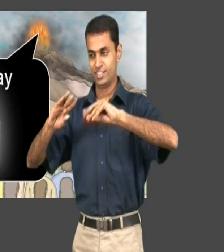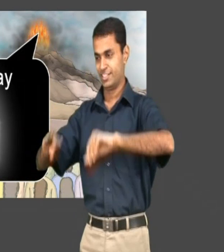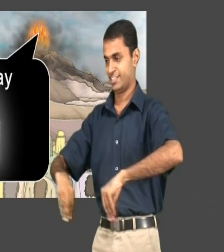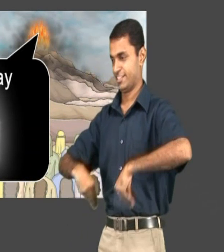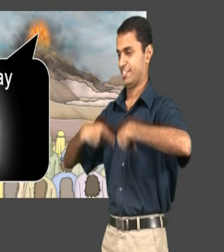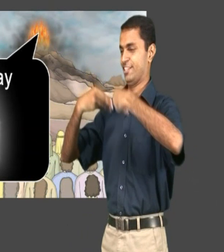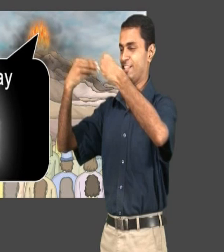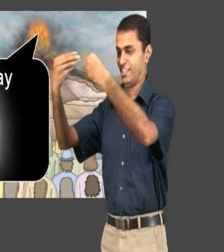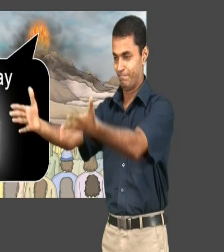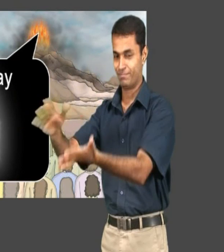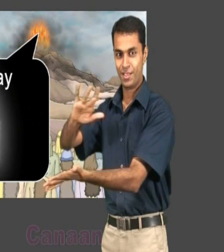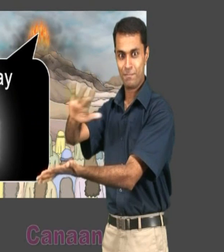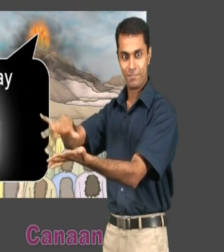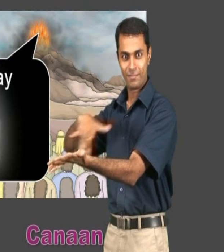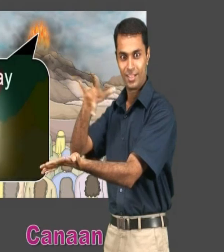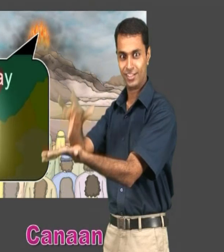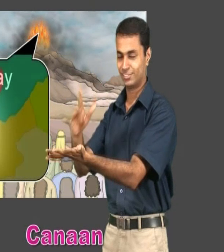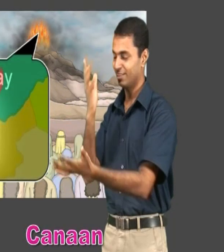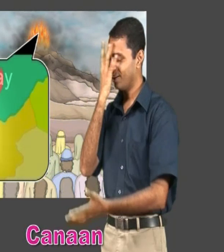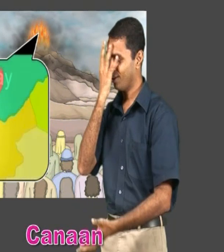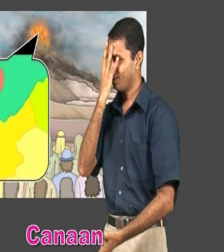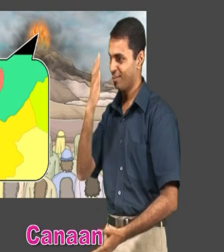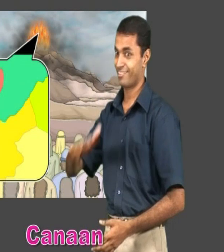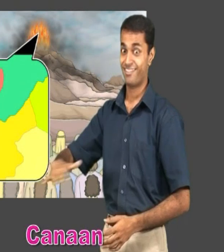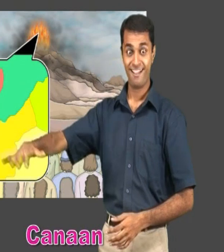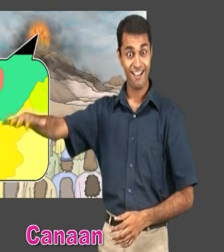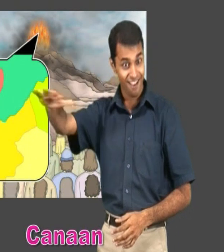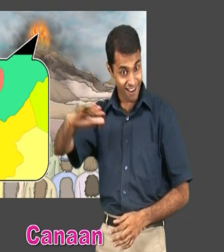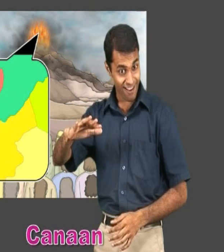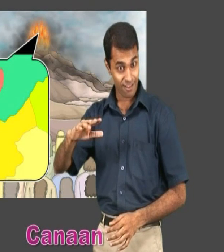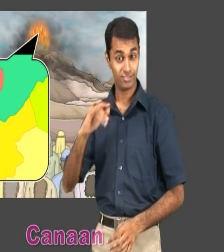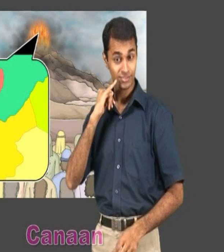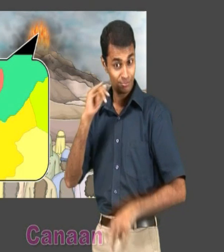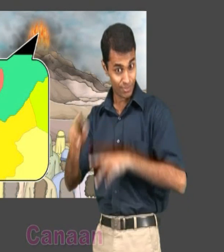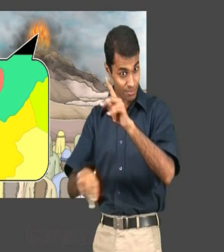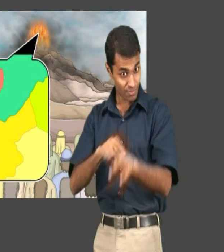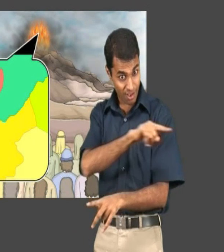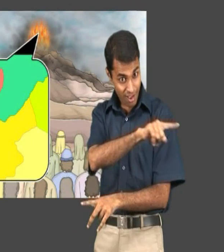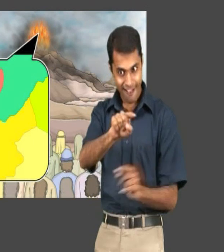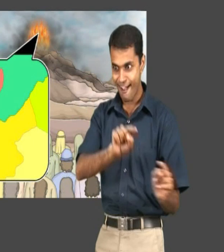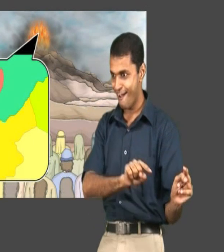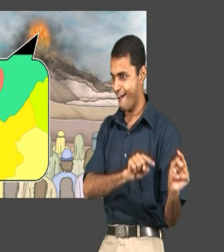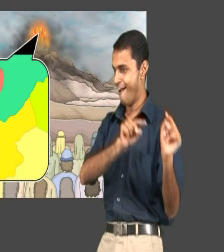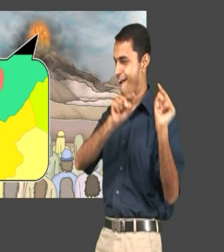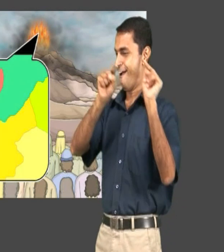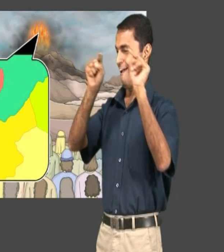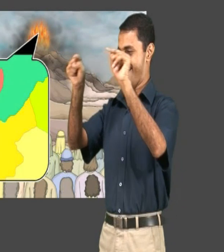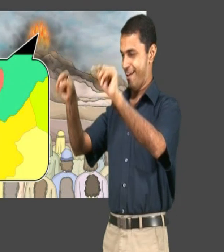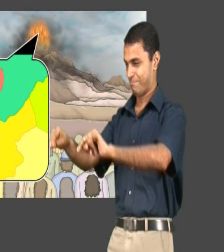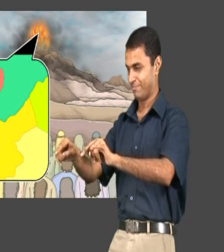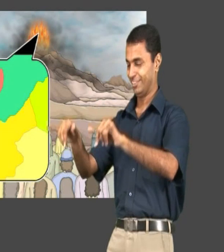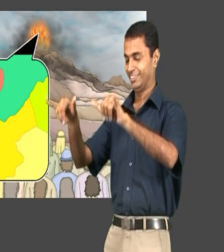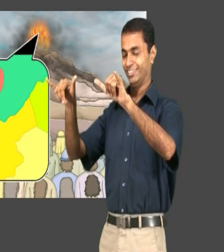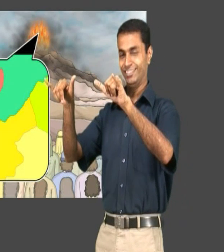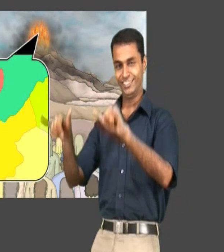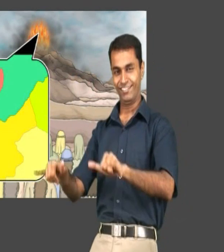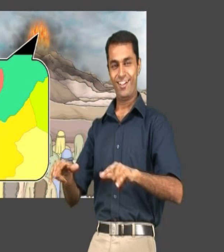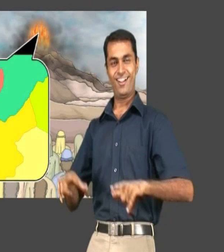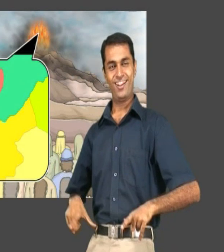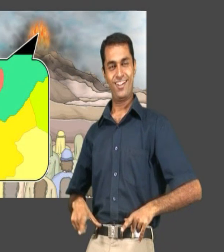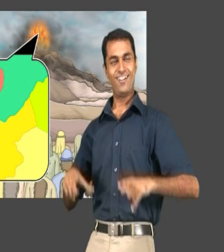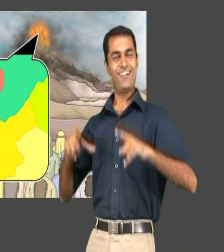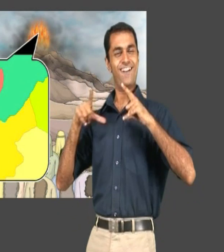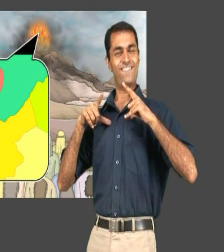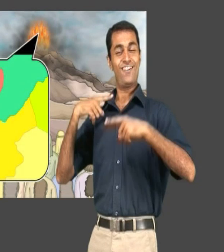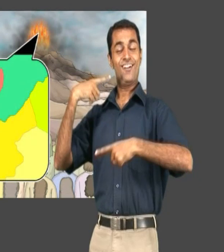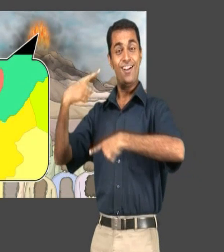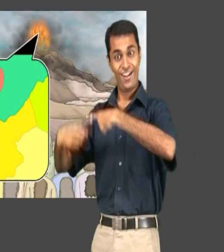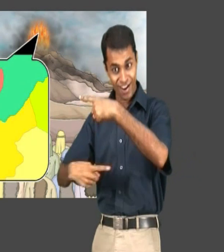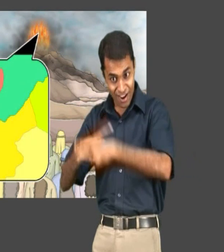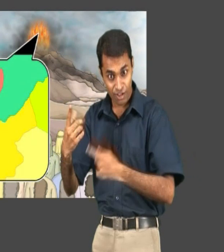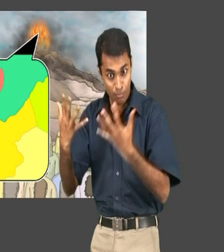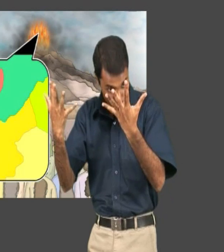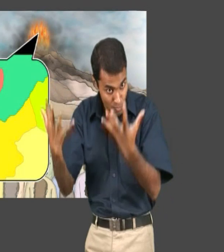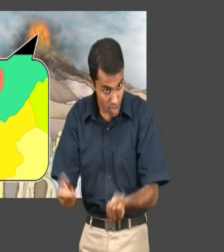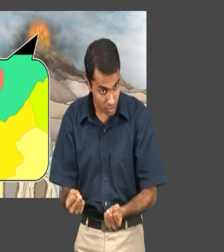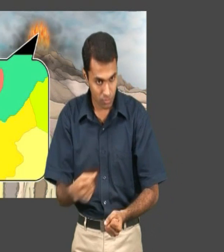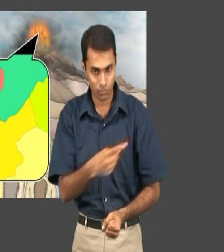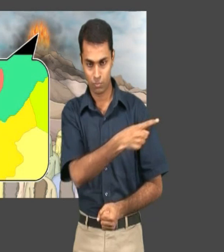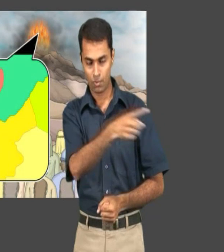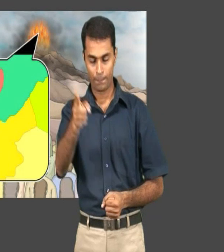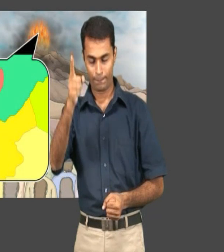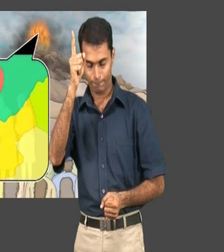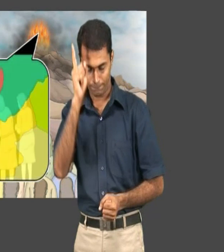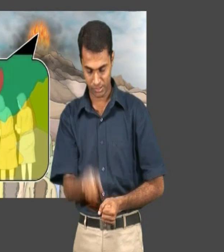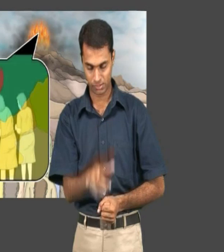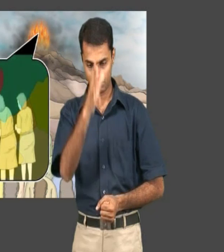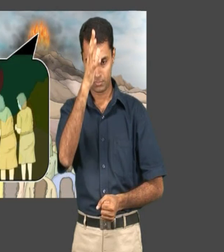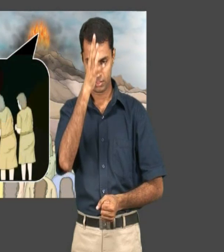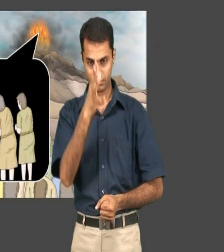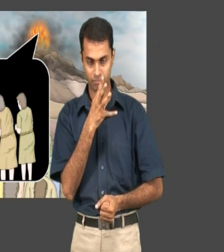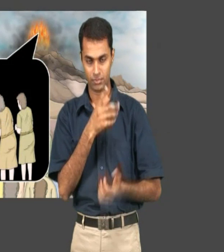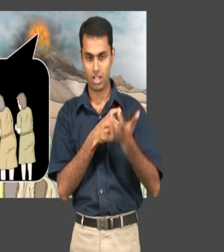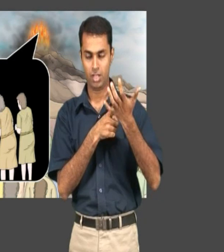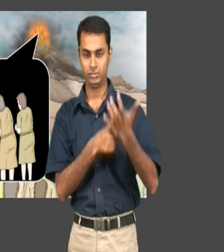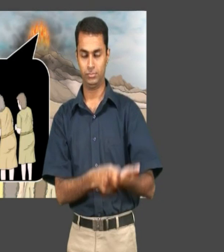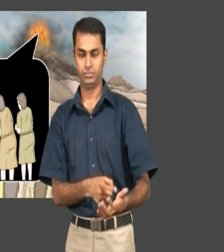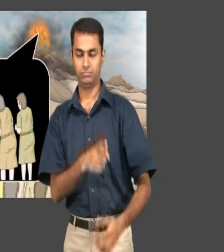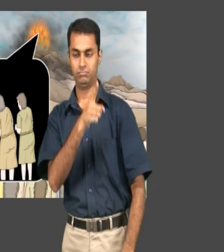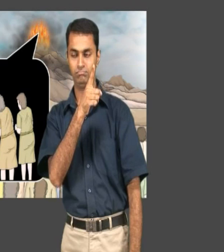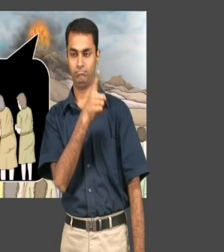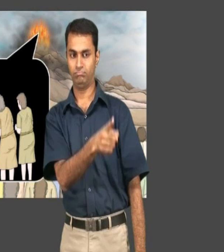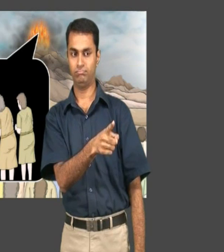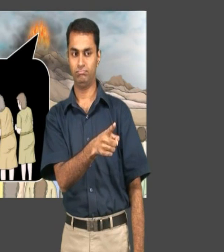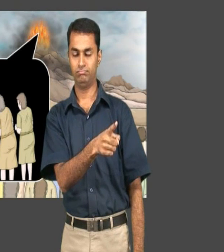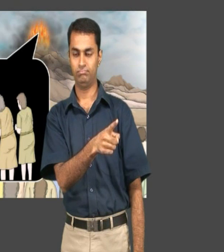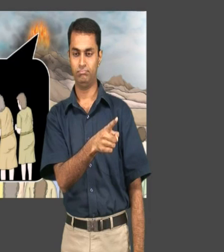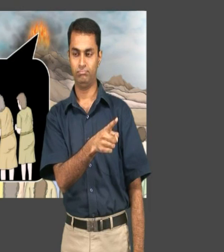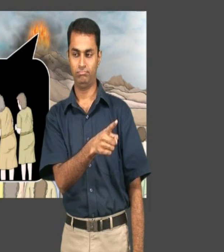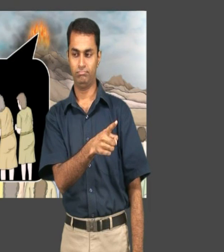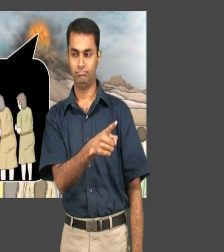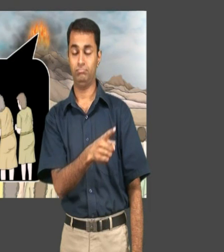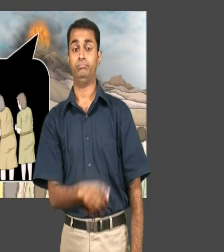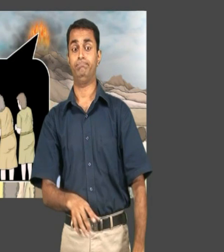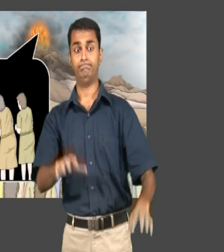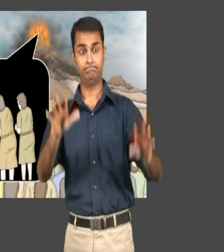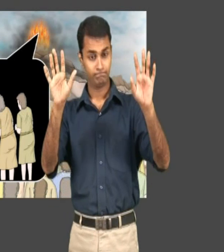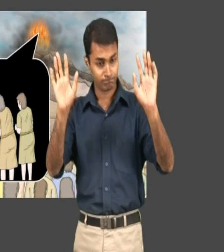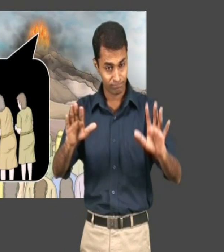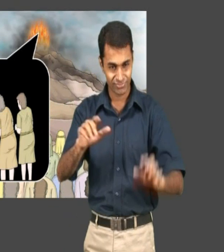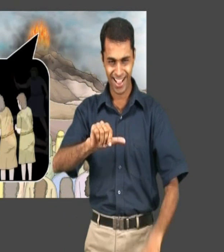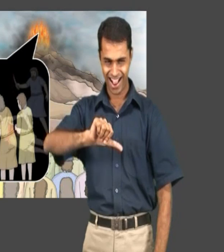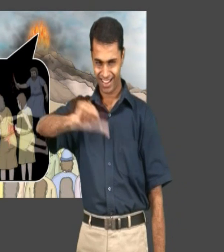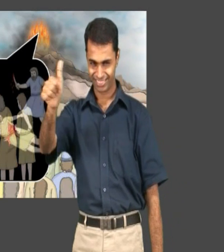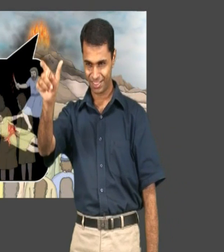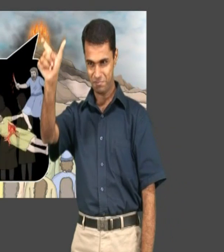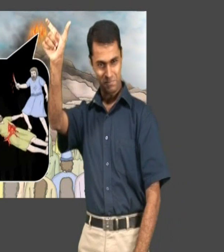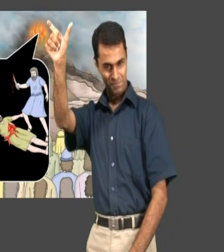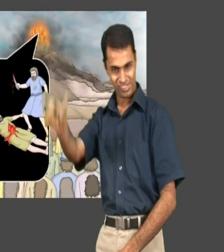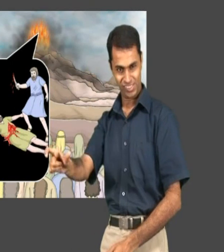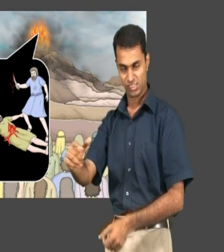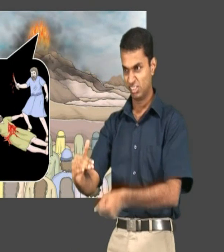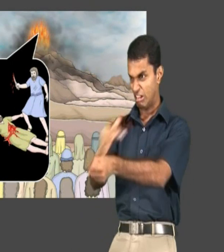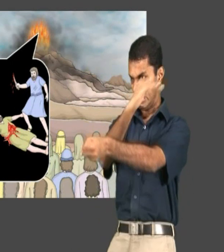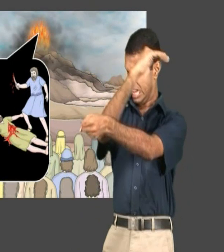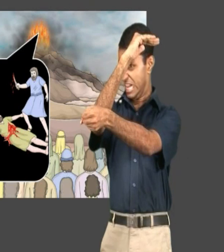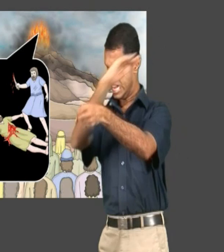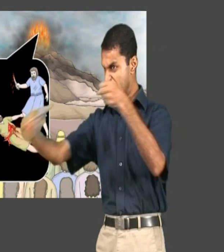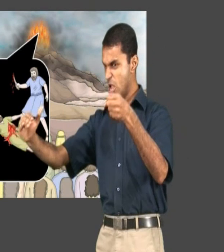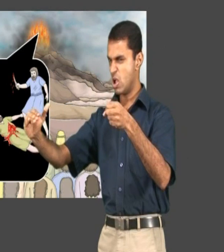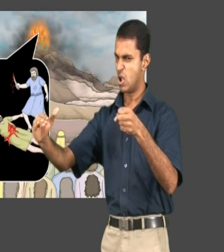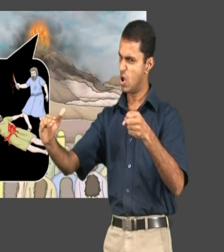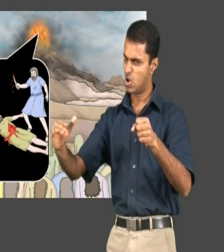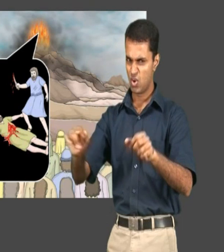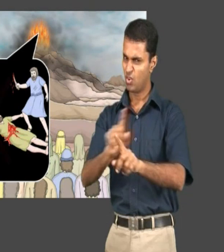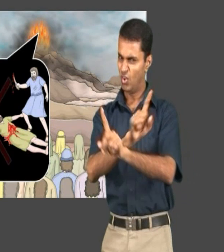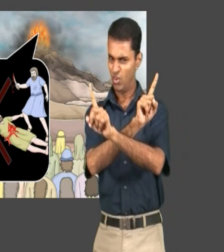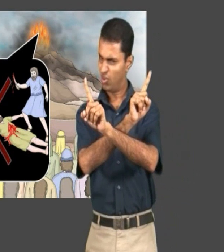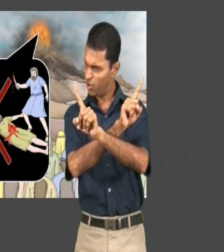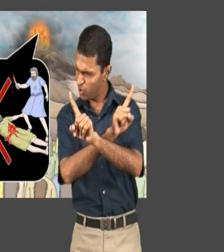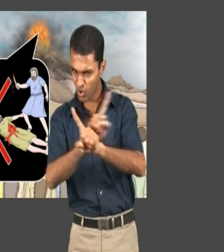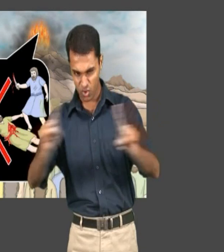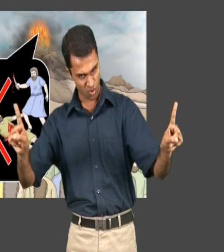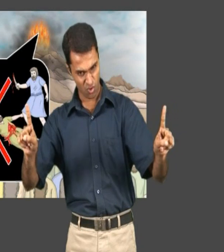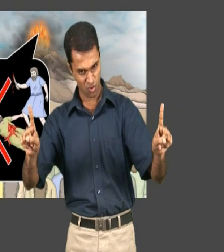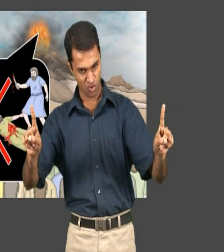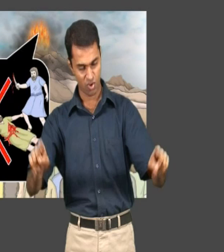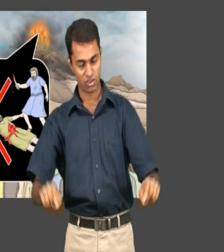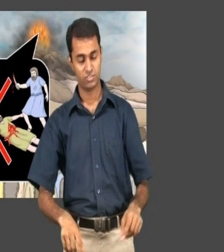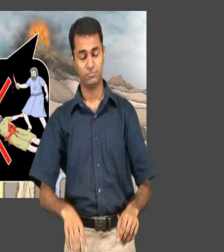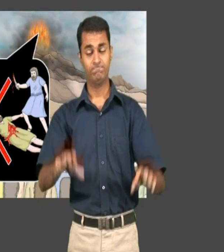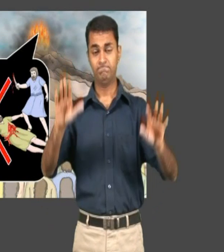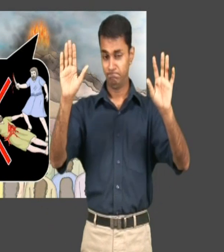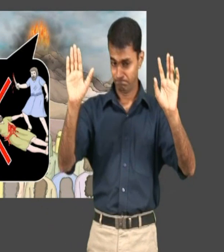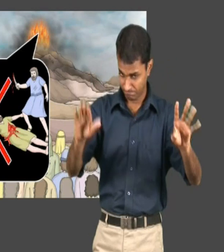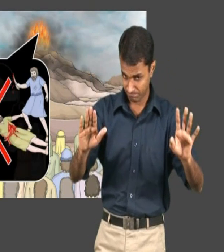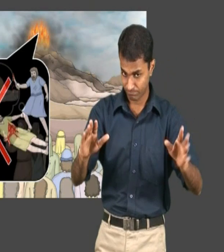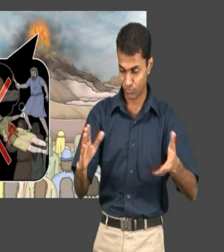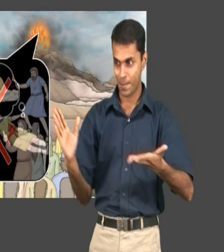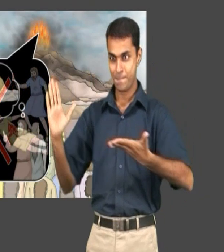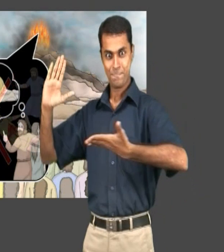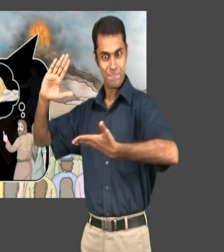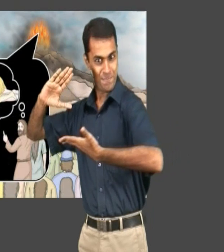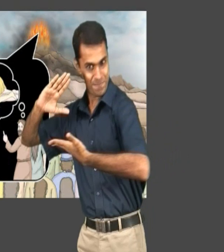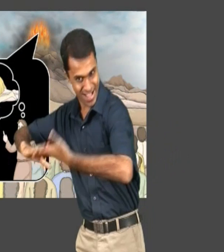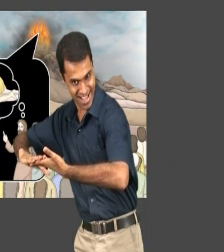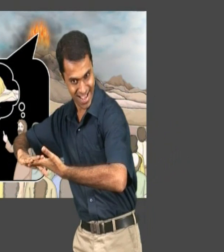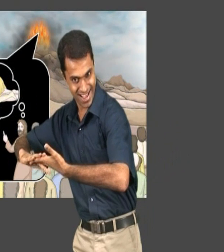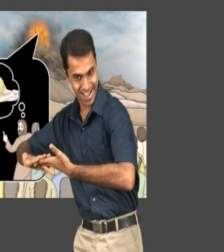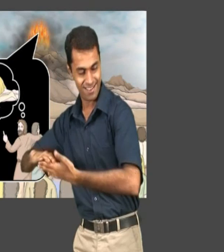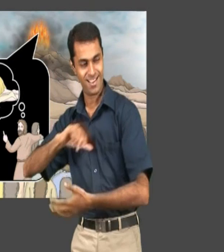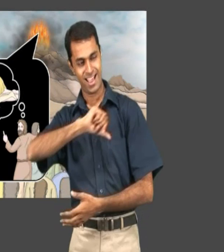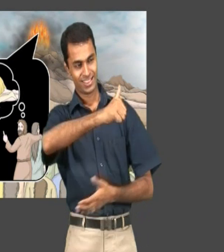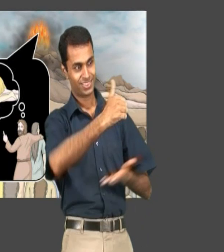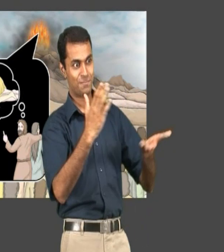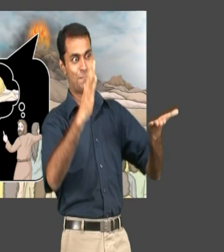Honor your father and mother, so that your days may be long in the land that the LORD your God is giving you. You shall not murder.